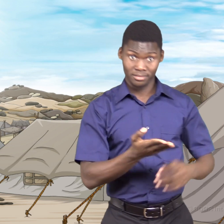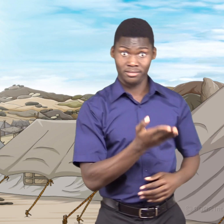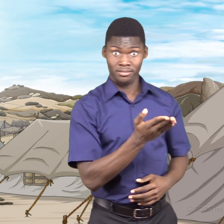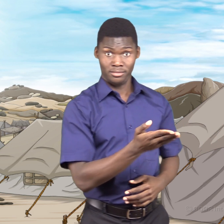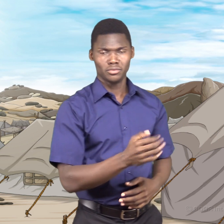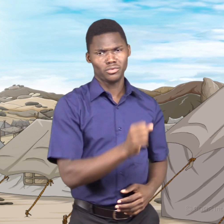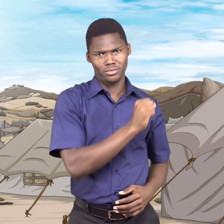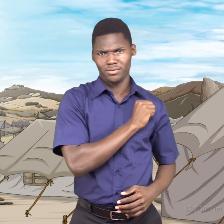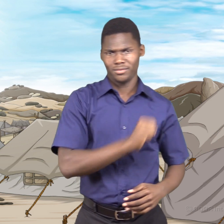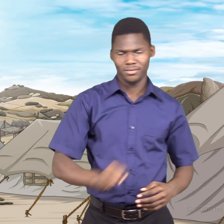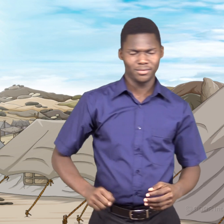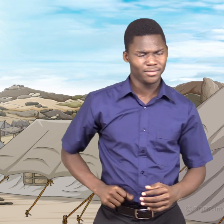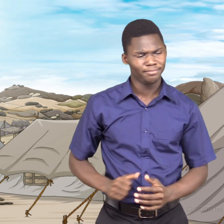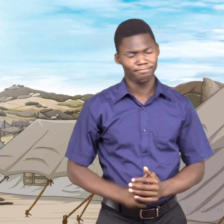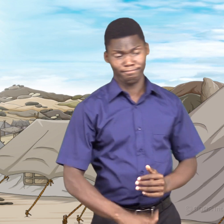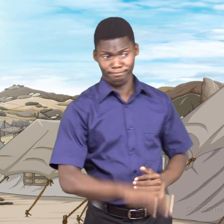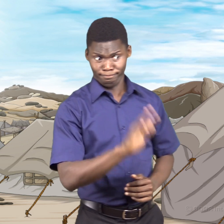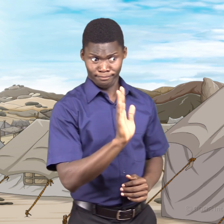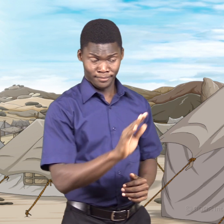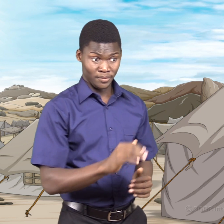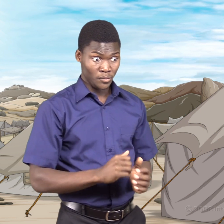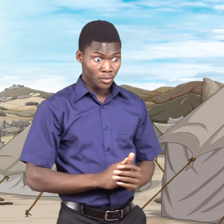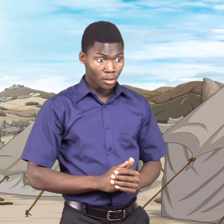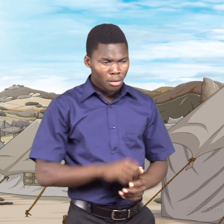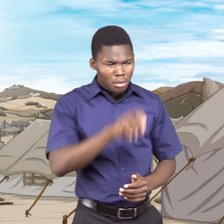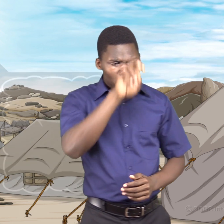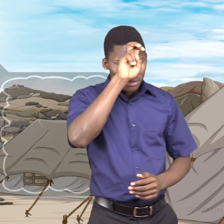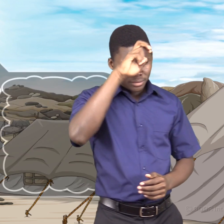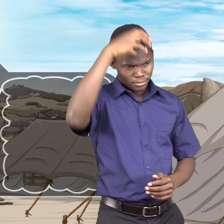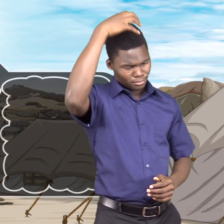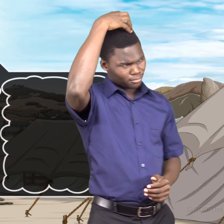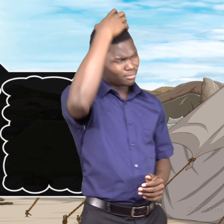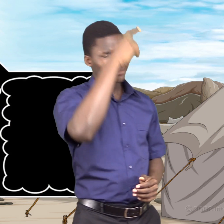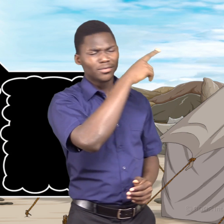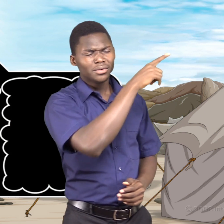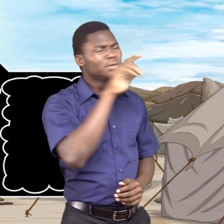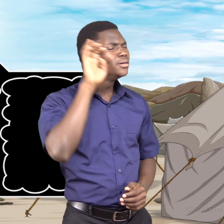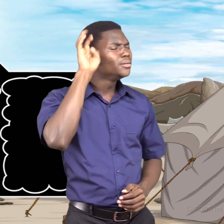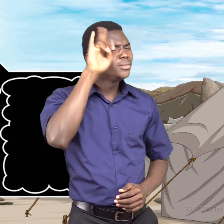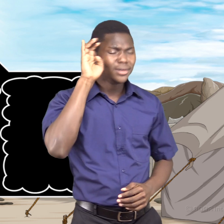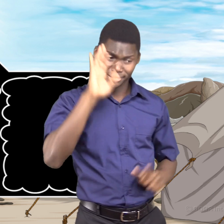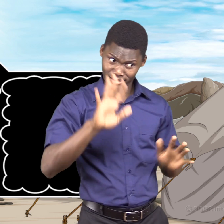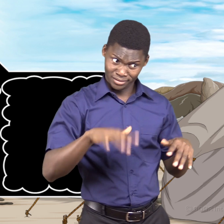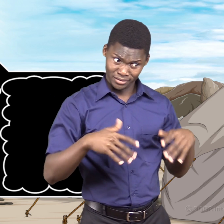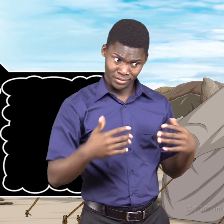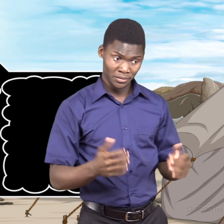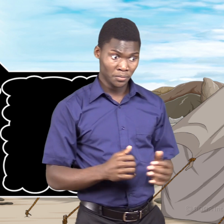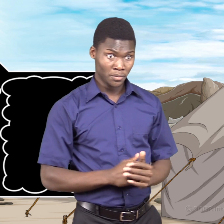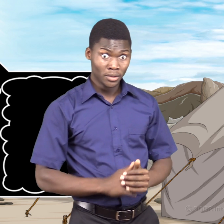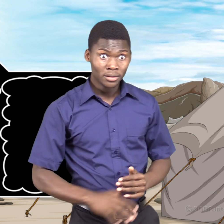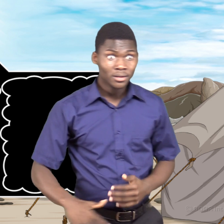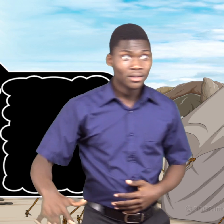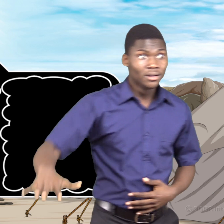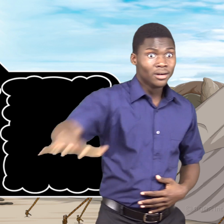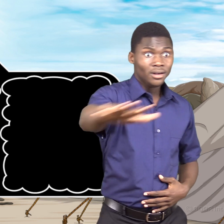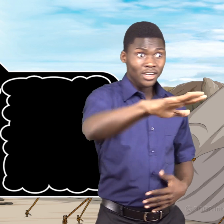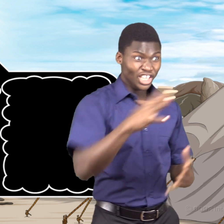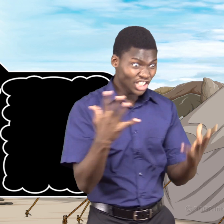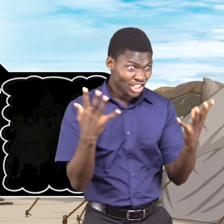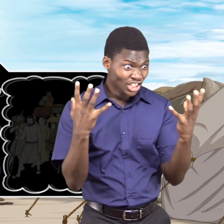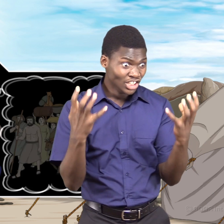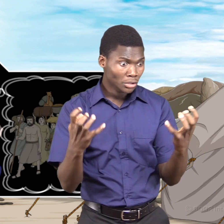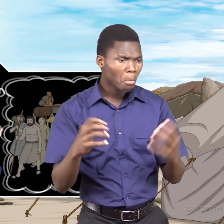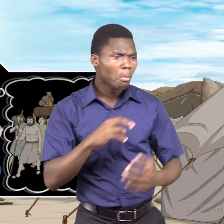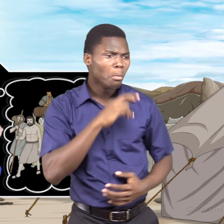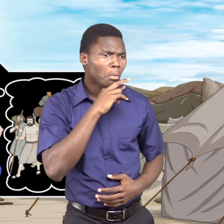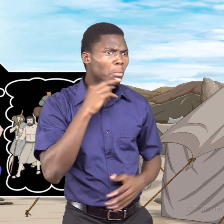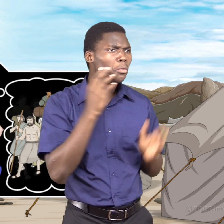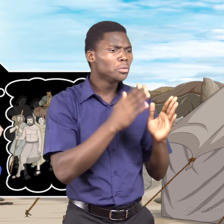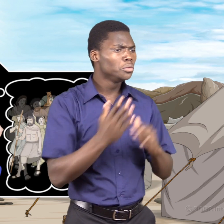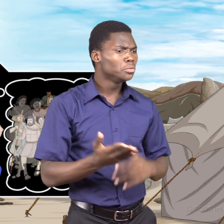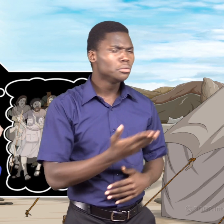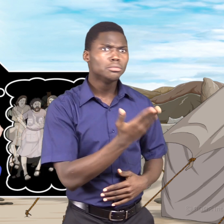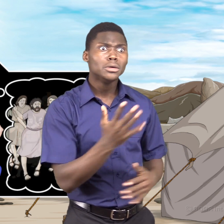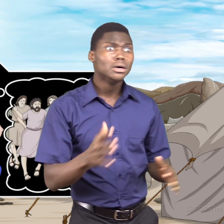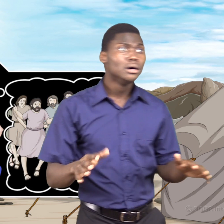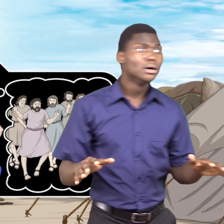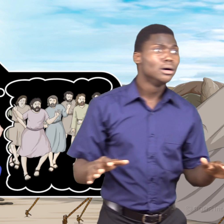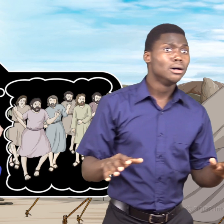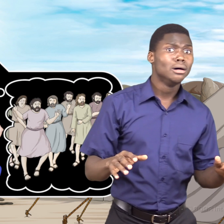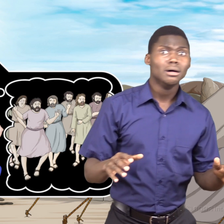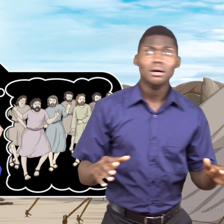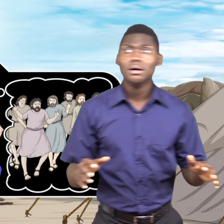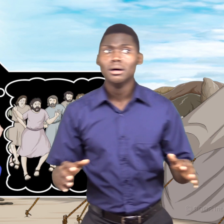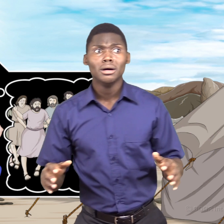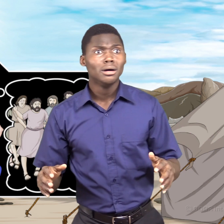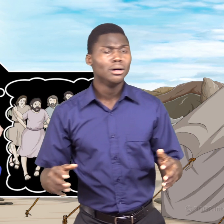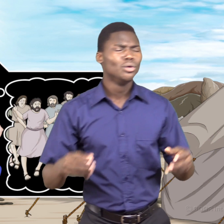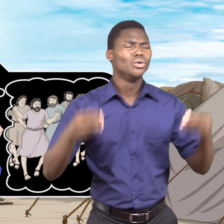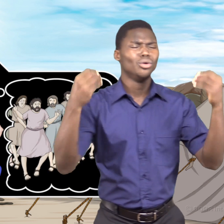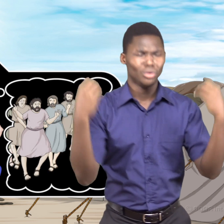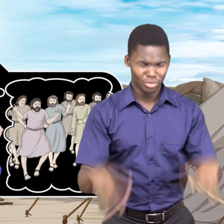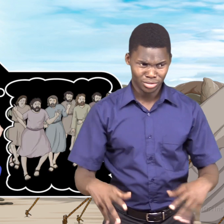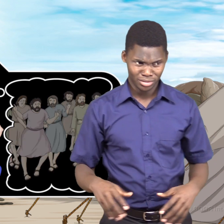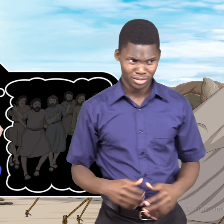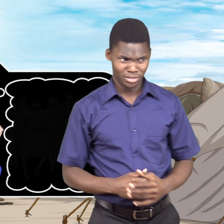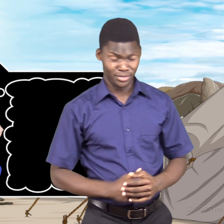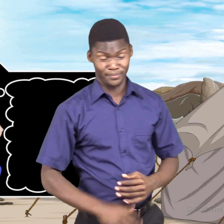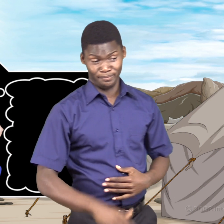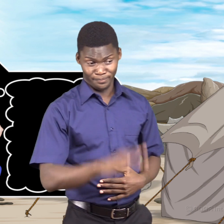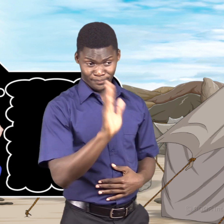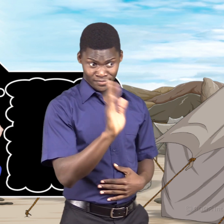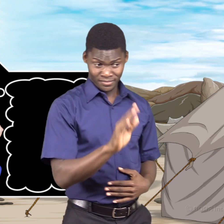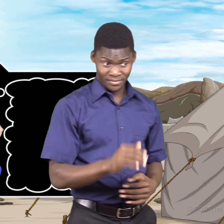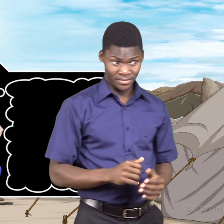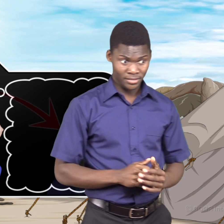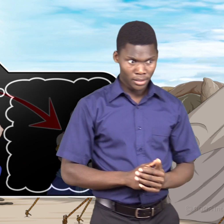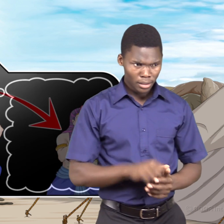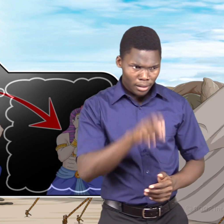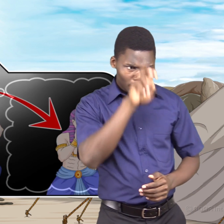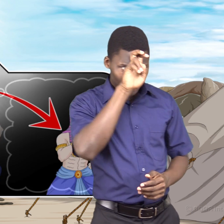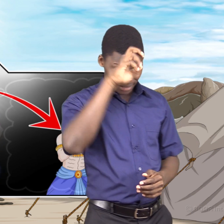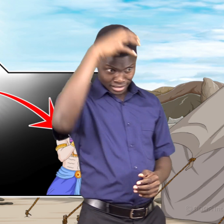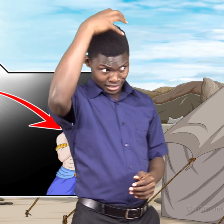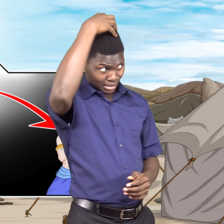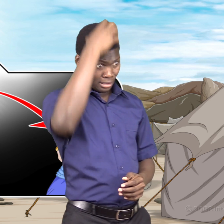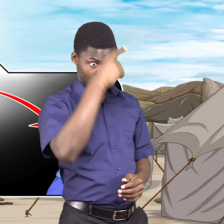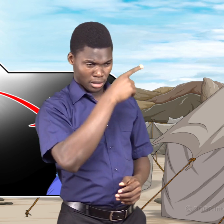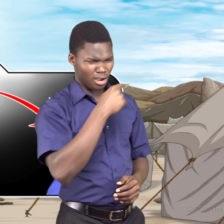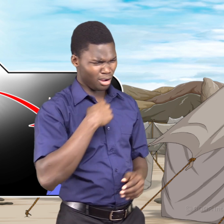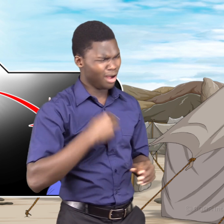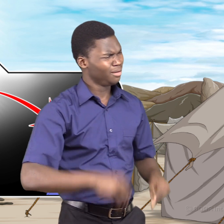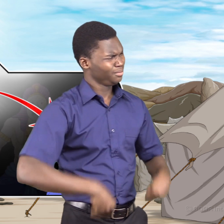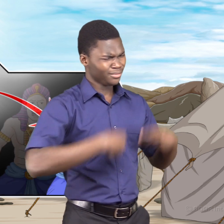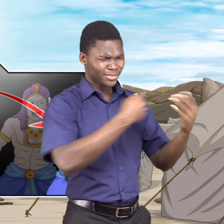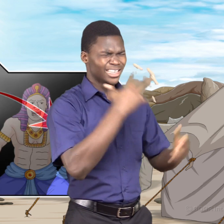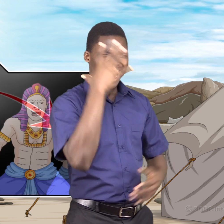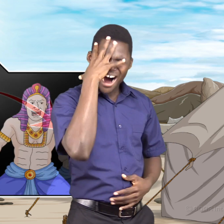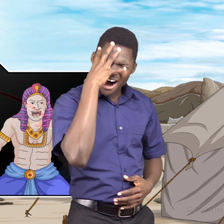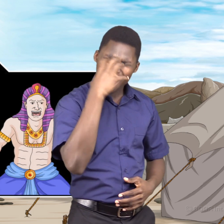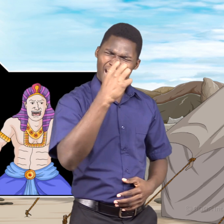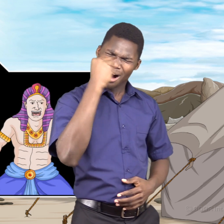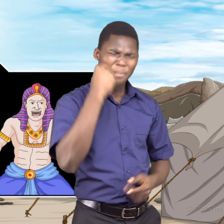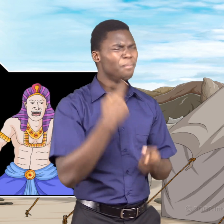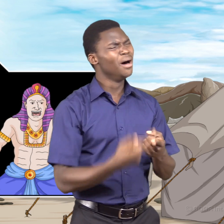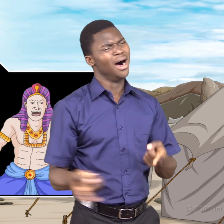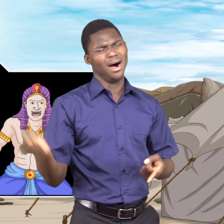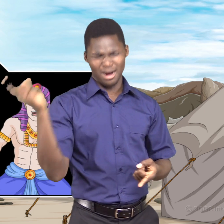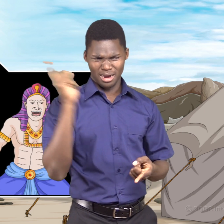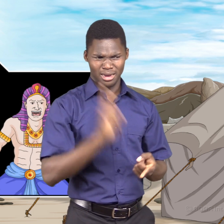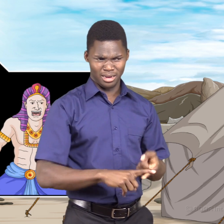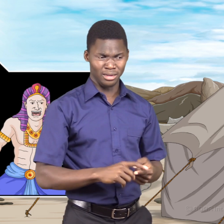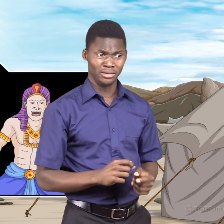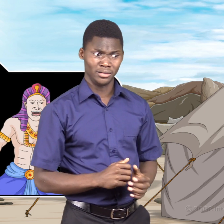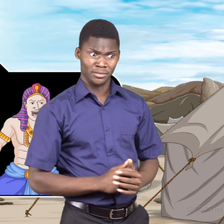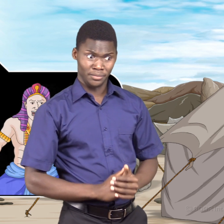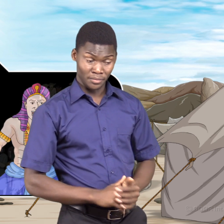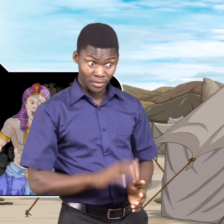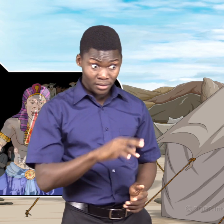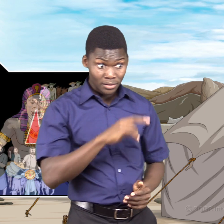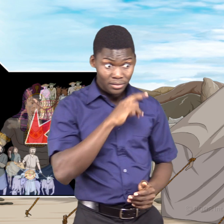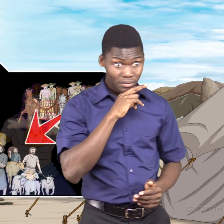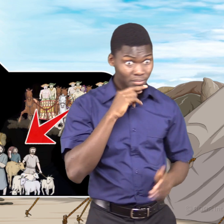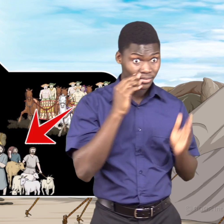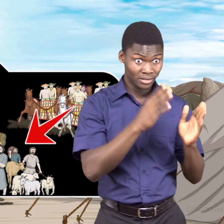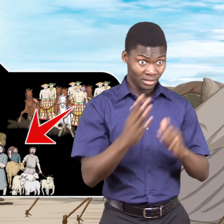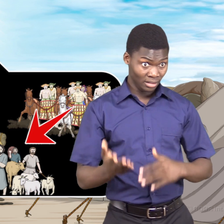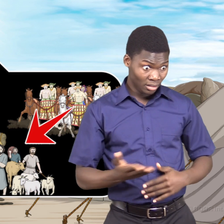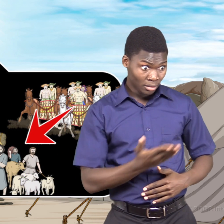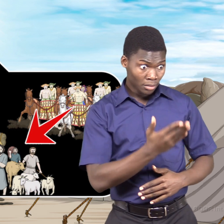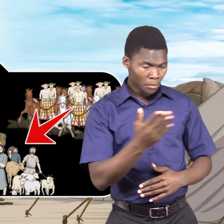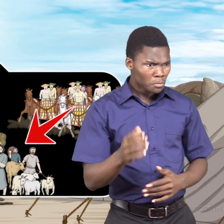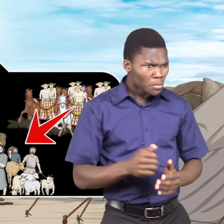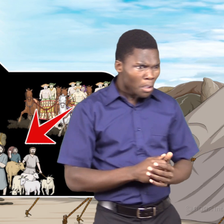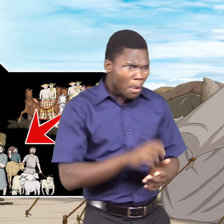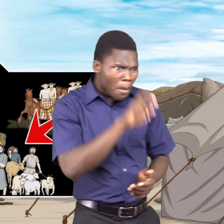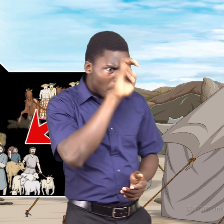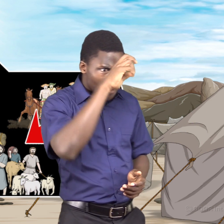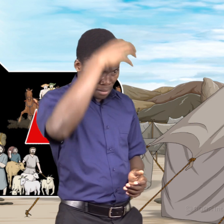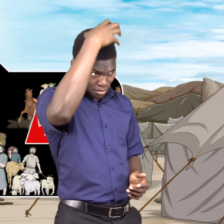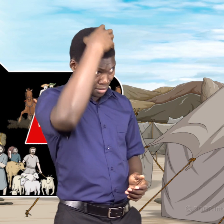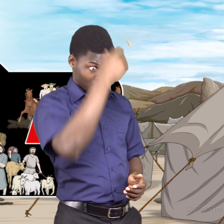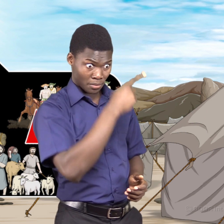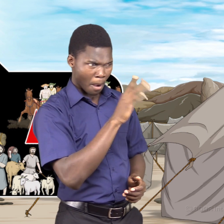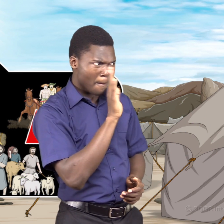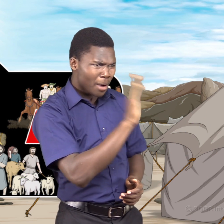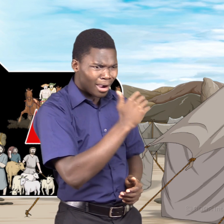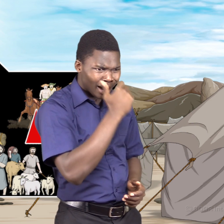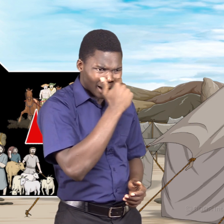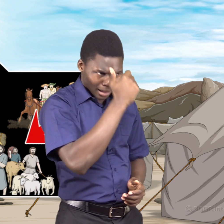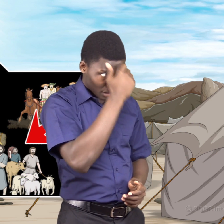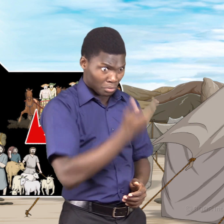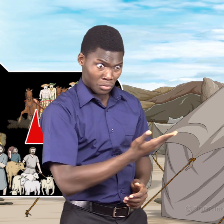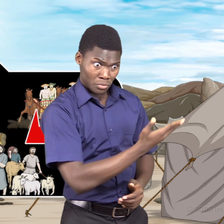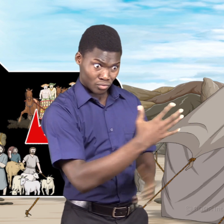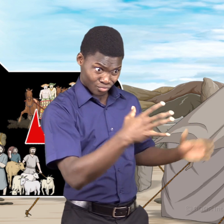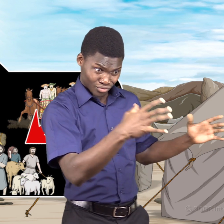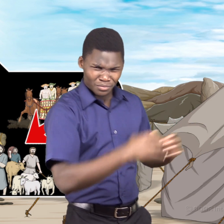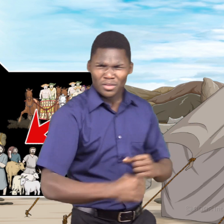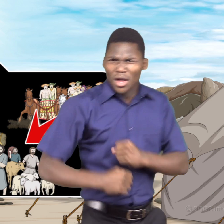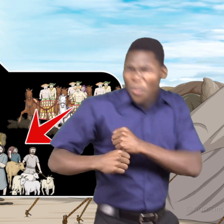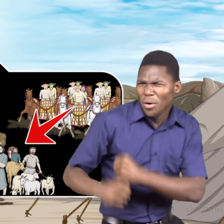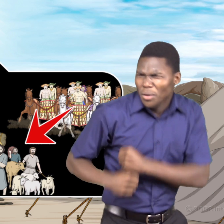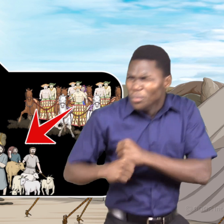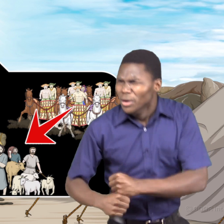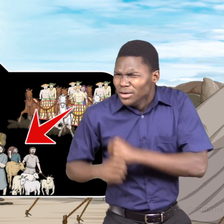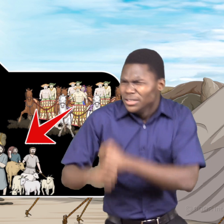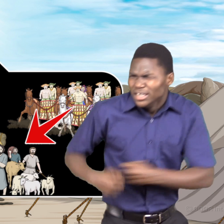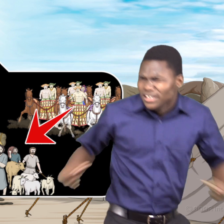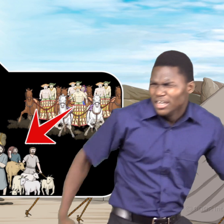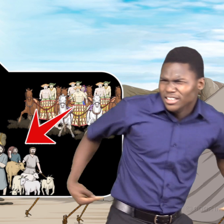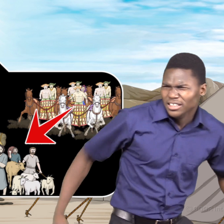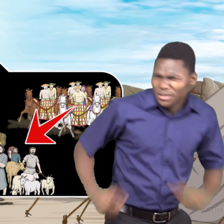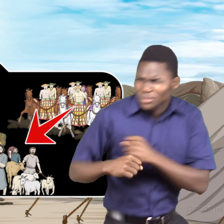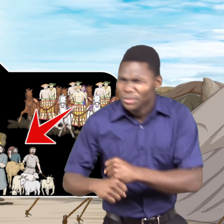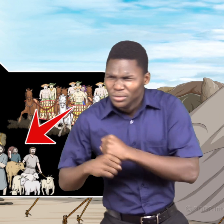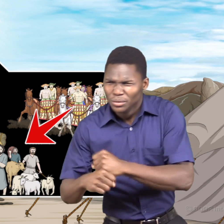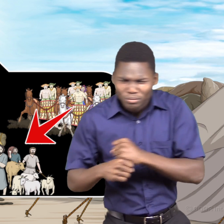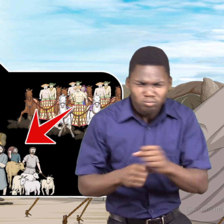For Pharaoh will say of the Israelites, ‘They are wandering the land in confusion; the wilderness has boxed them in.’